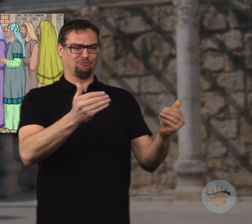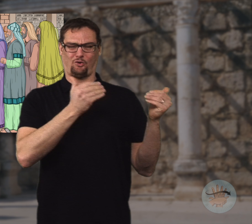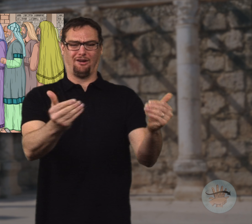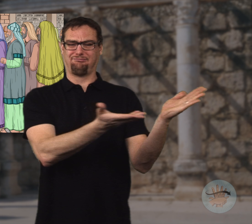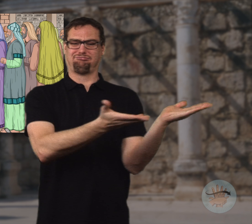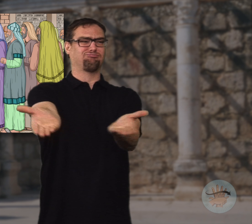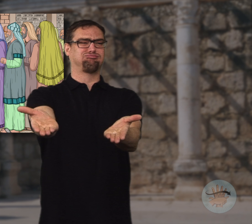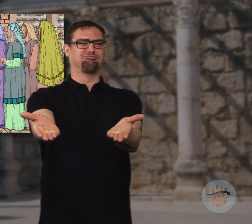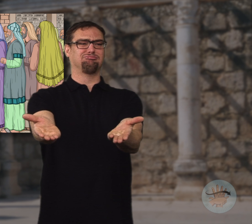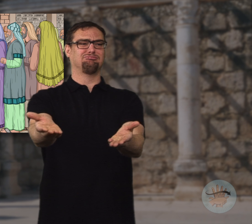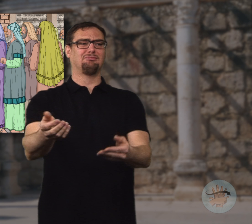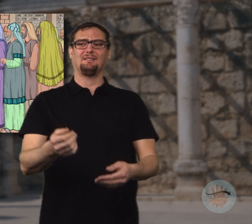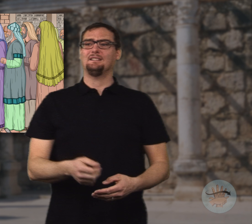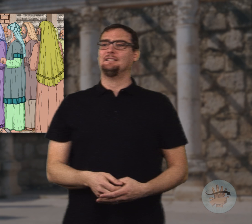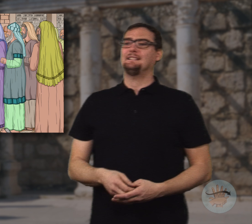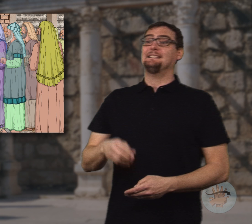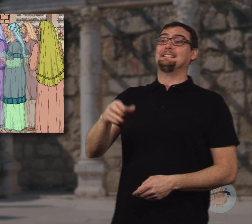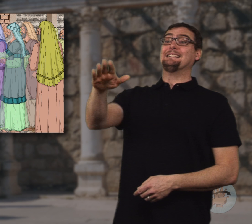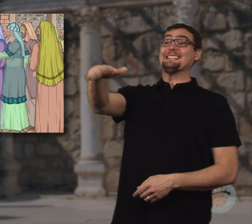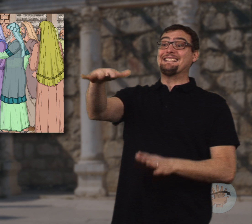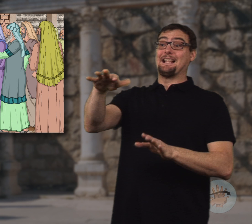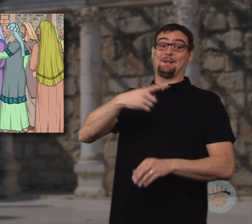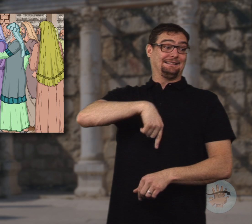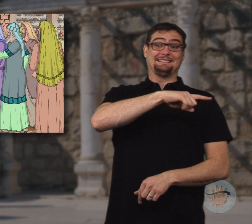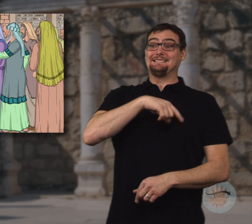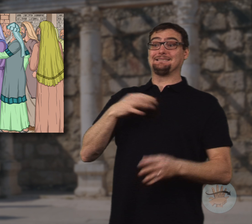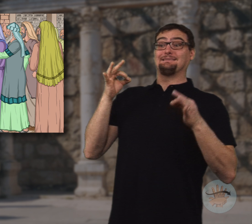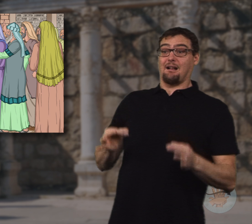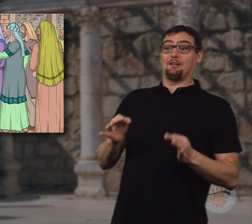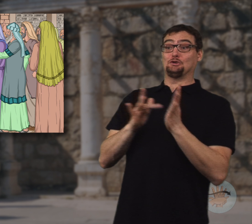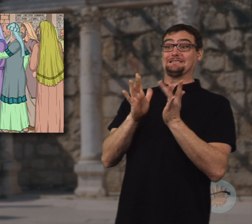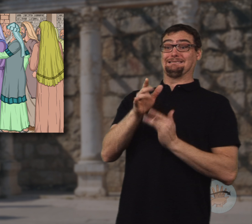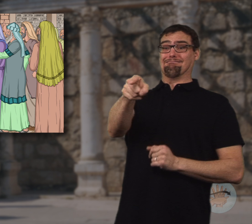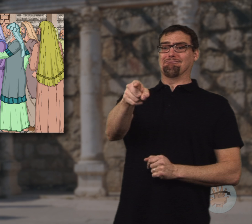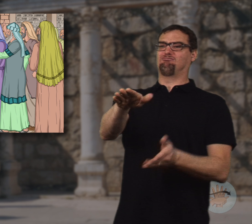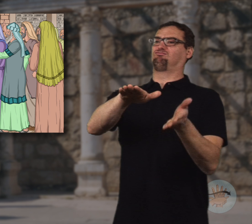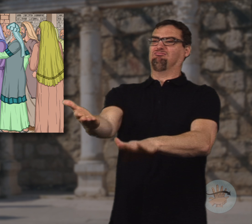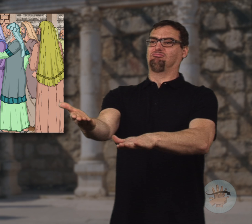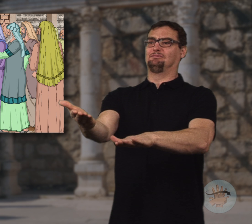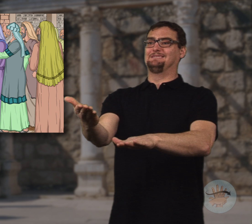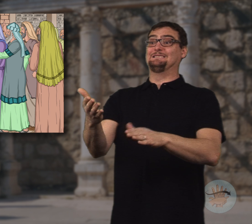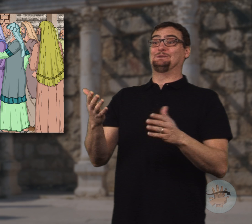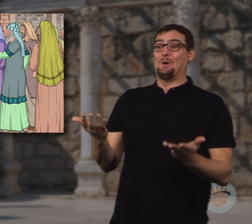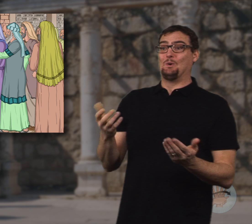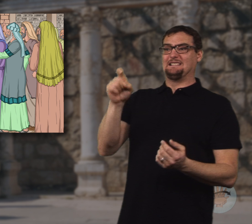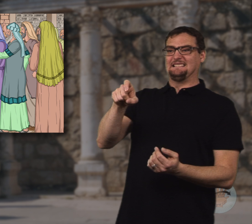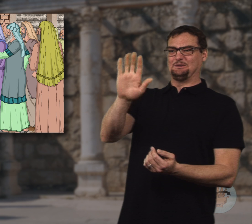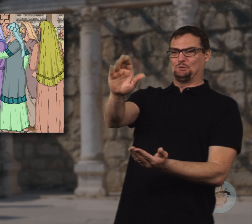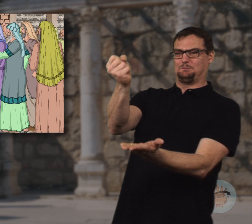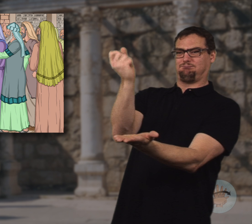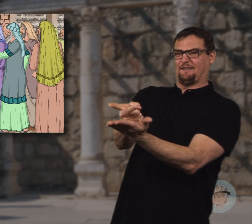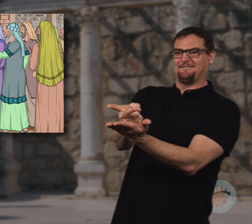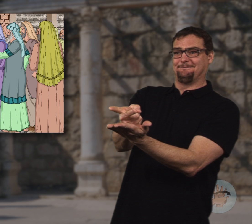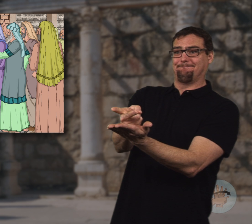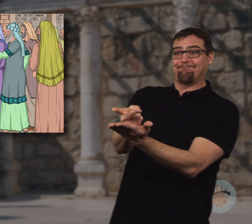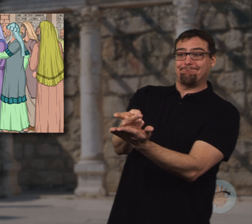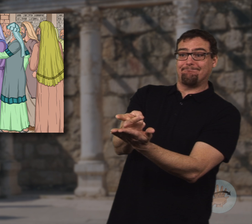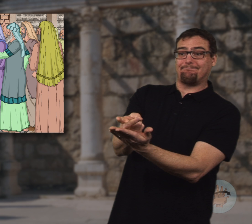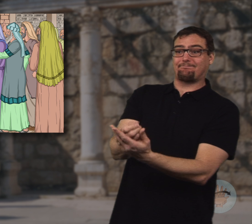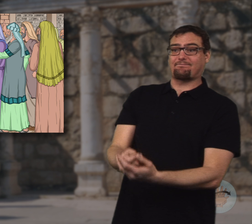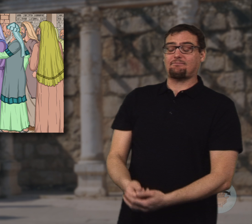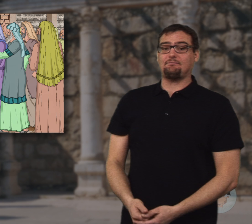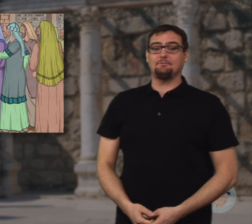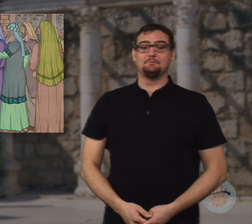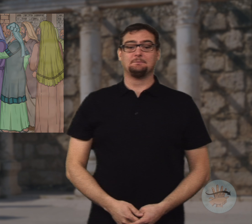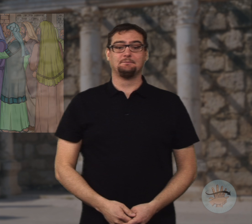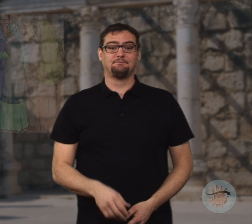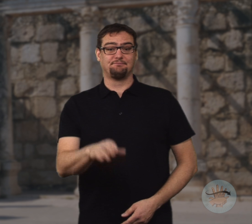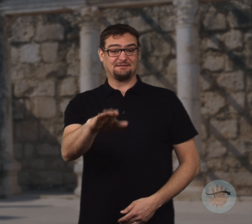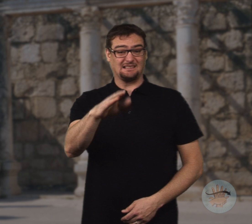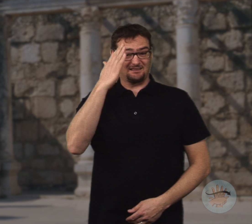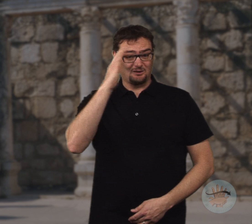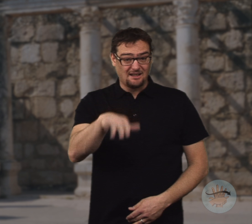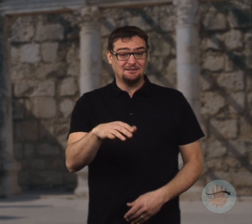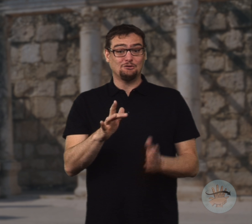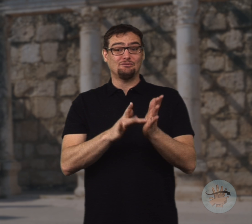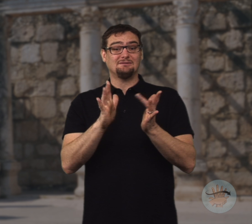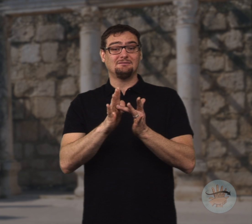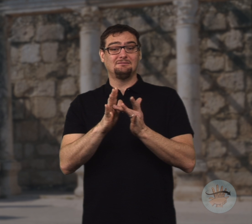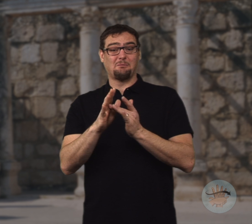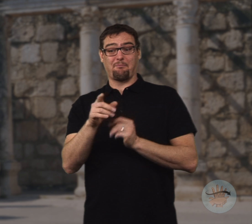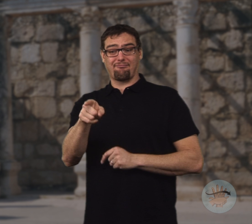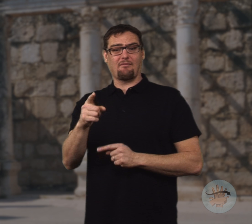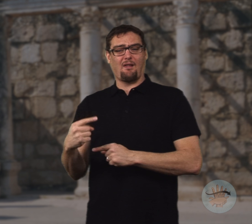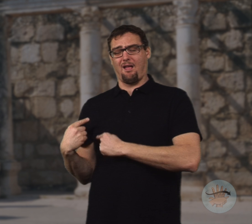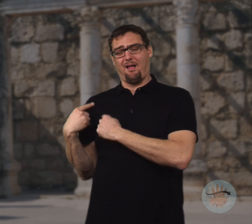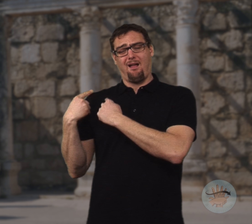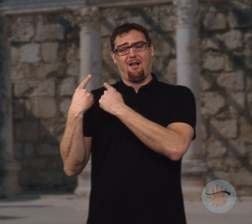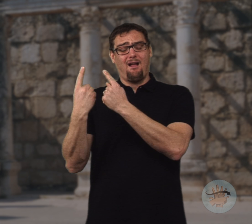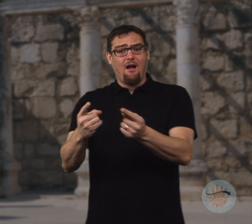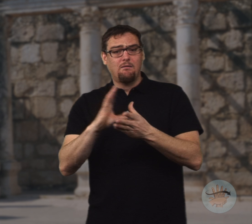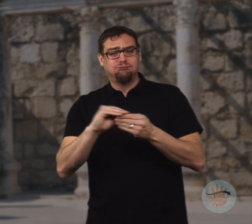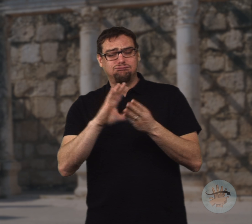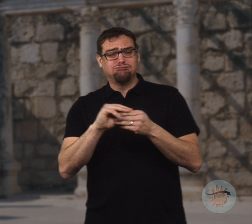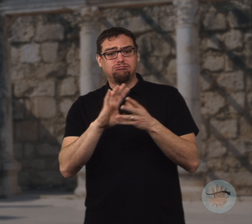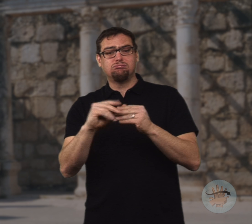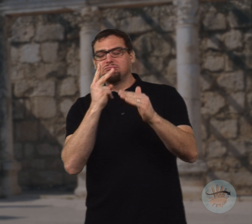“We are not permitted to execute anyone,” the Jews replied.